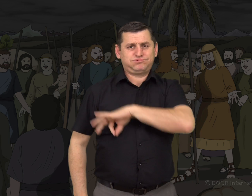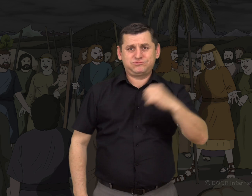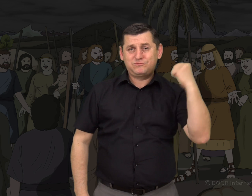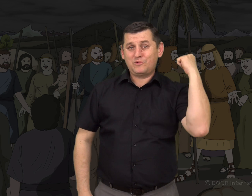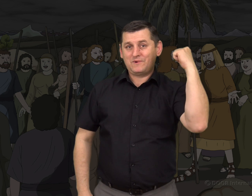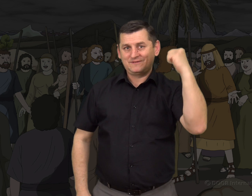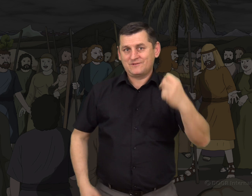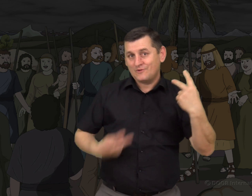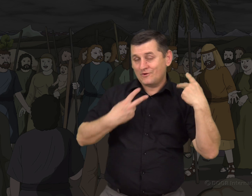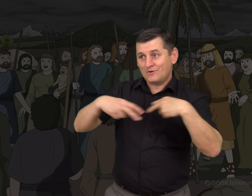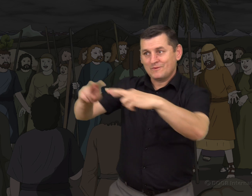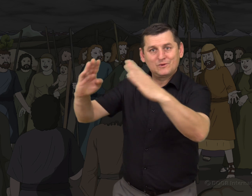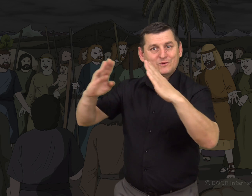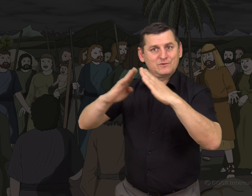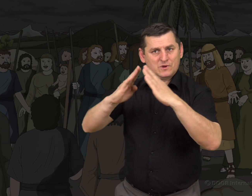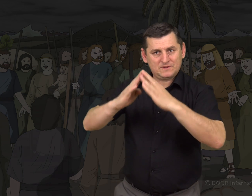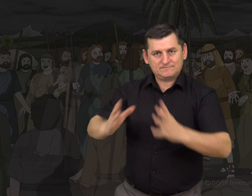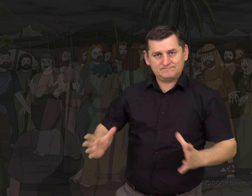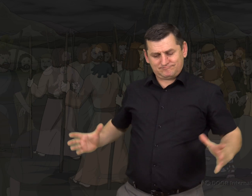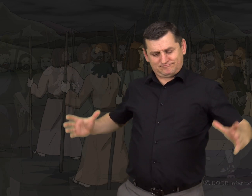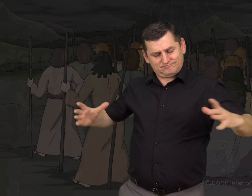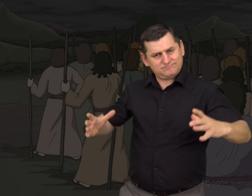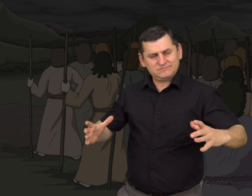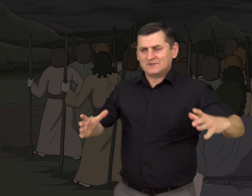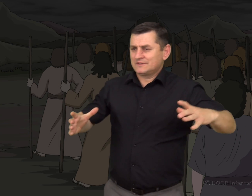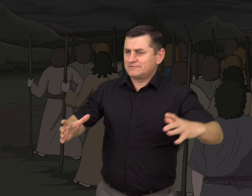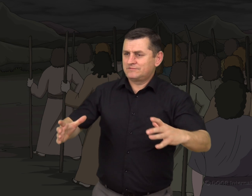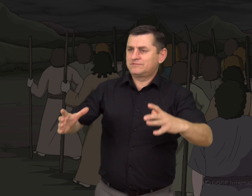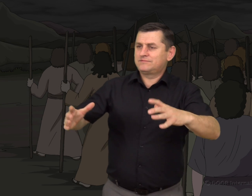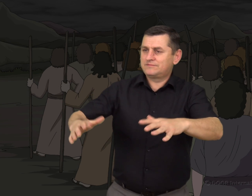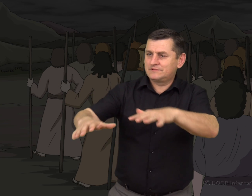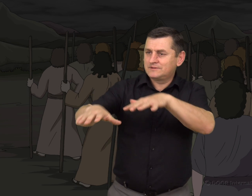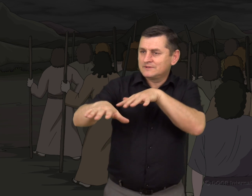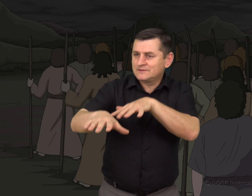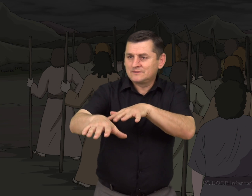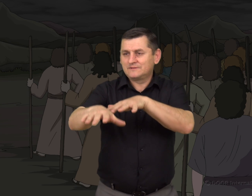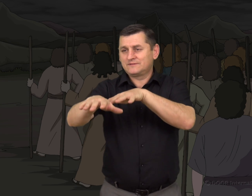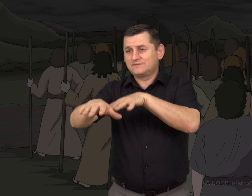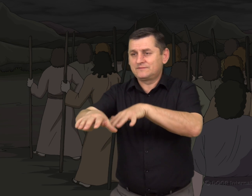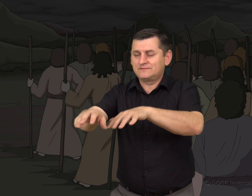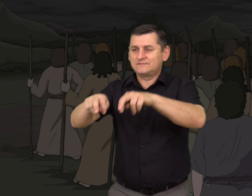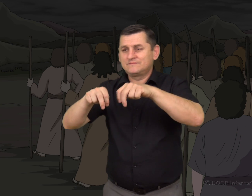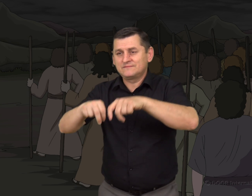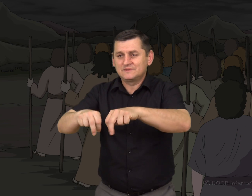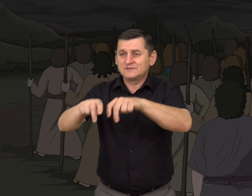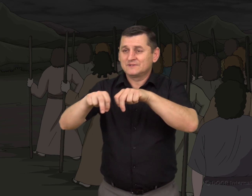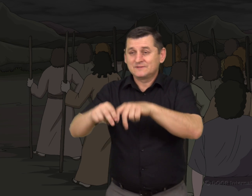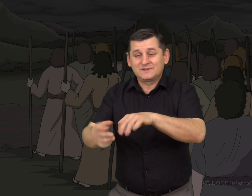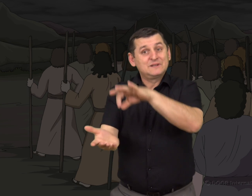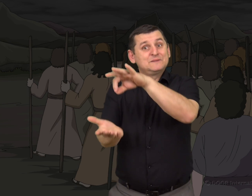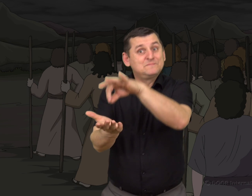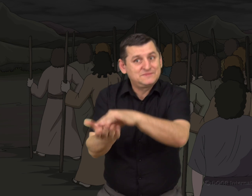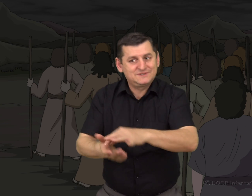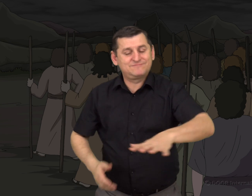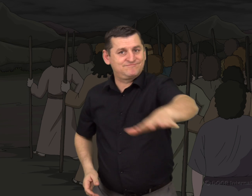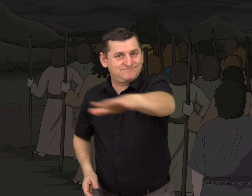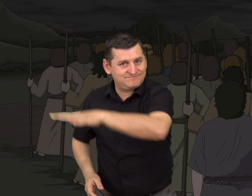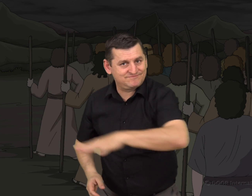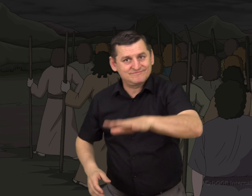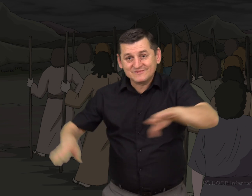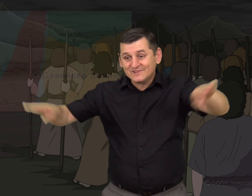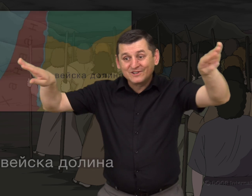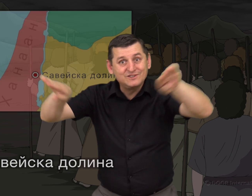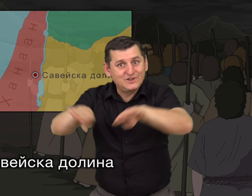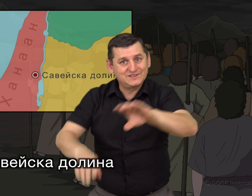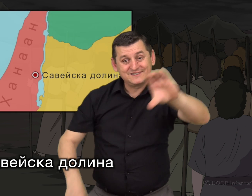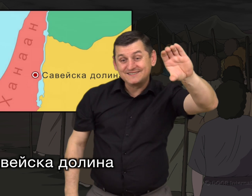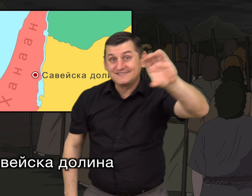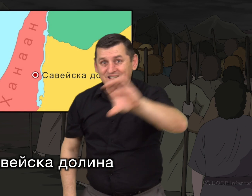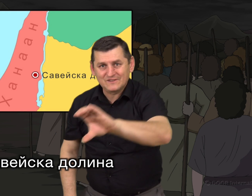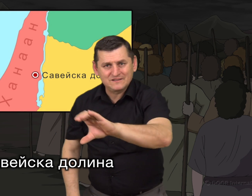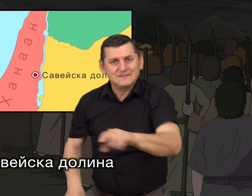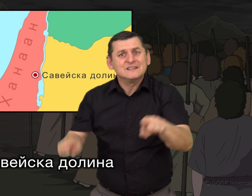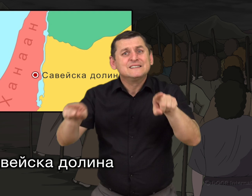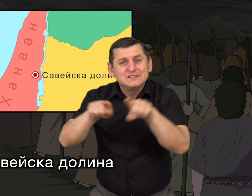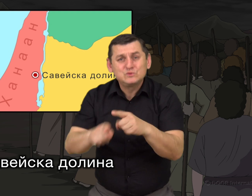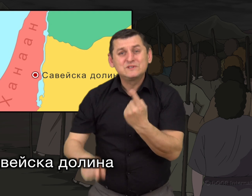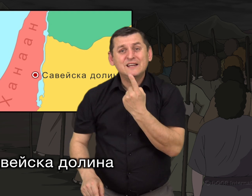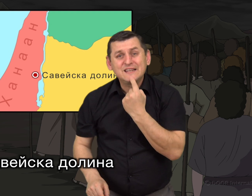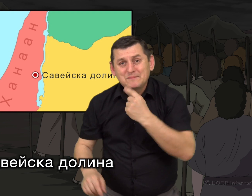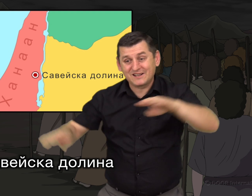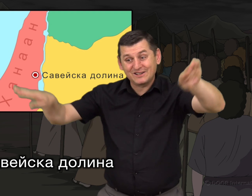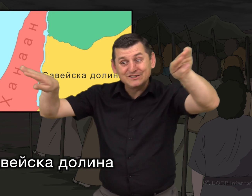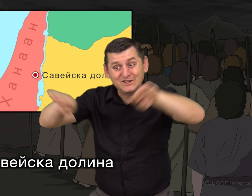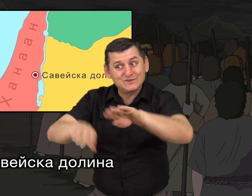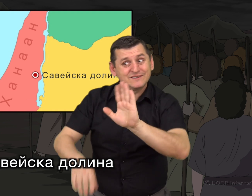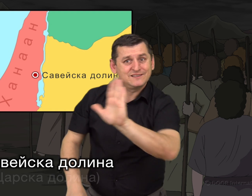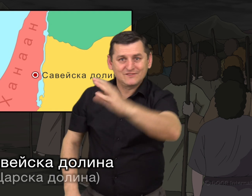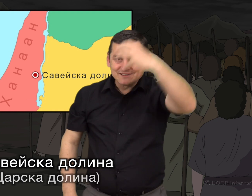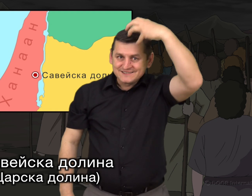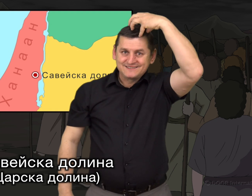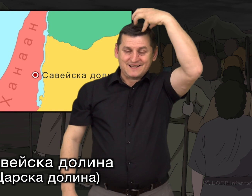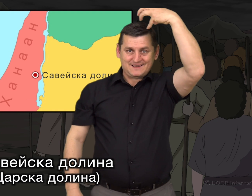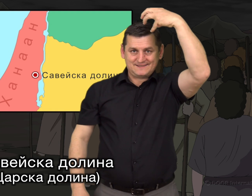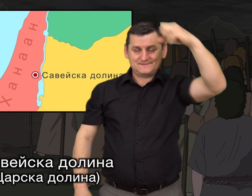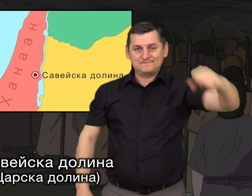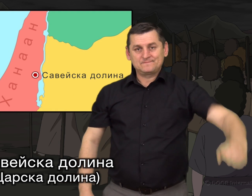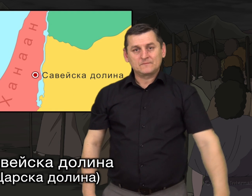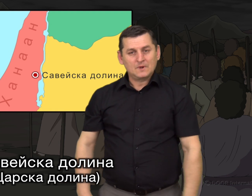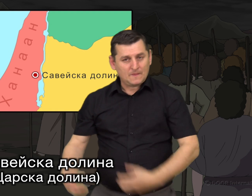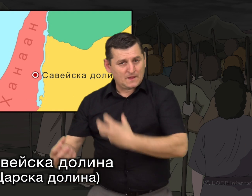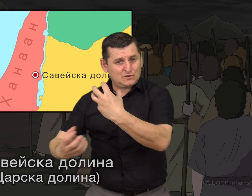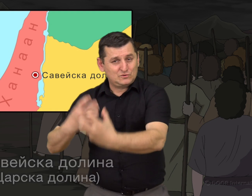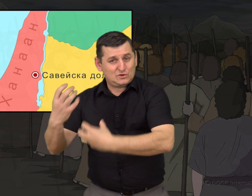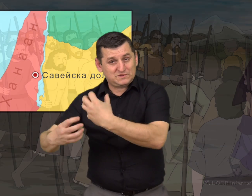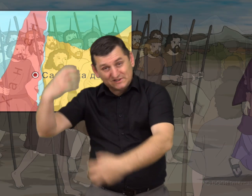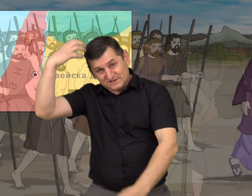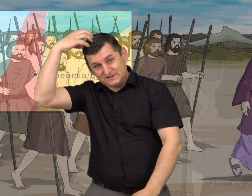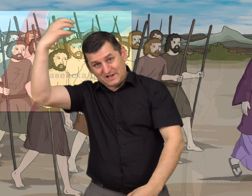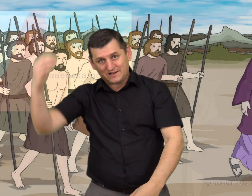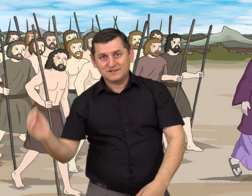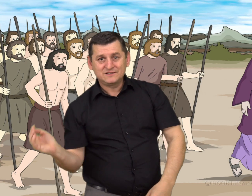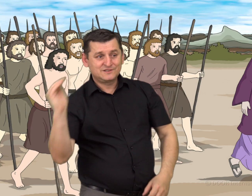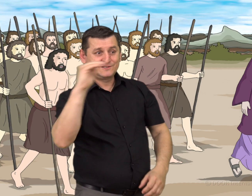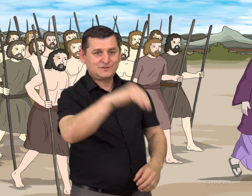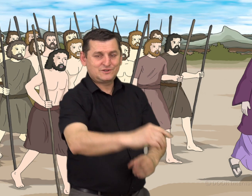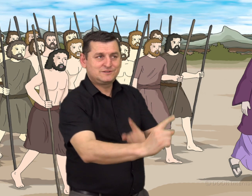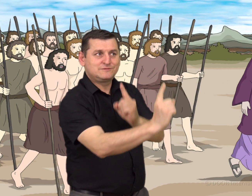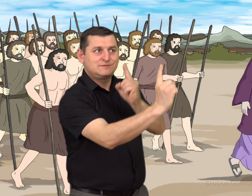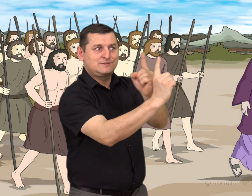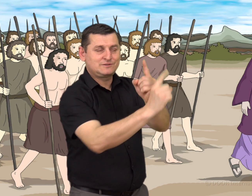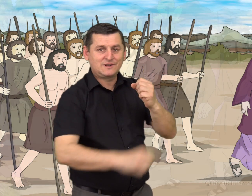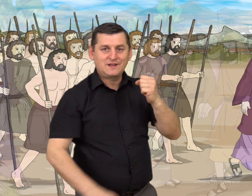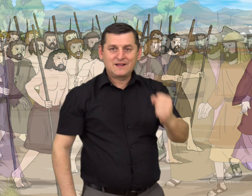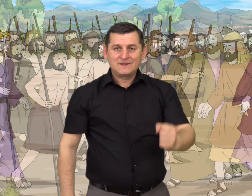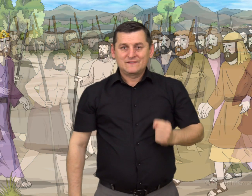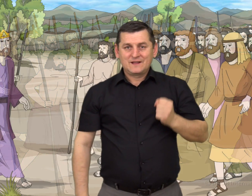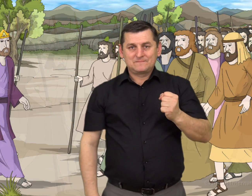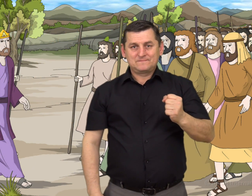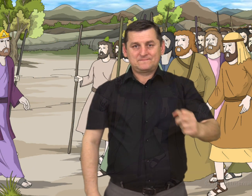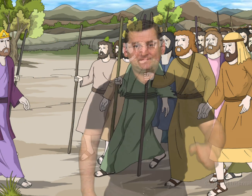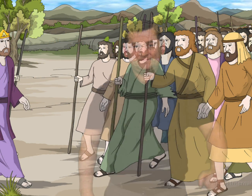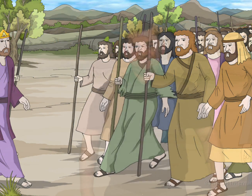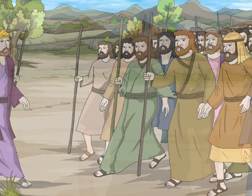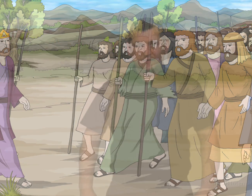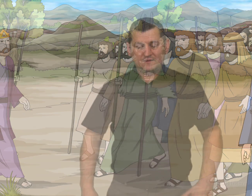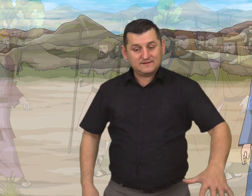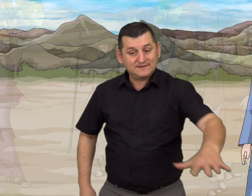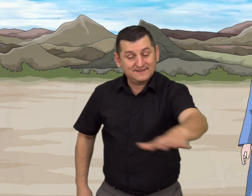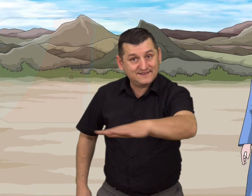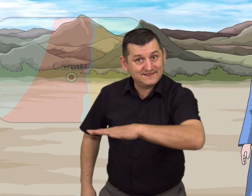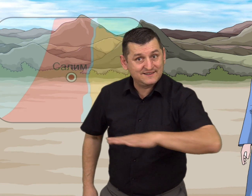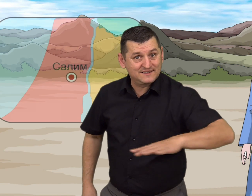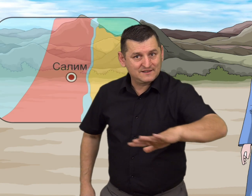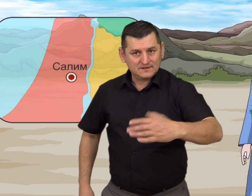After Abram returned from defeating Chedorlaomer and the kings allied with him, the king of Sodom went out to meet him in the Valley of Shaveh (that is, the King’s Valley).